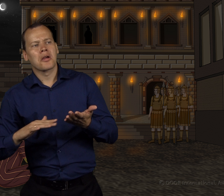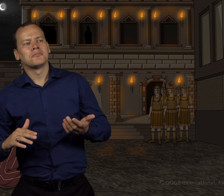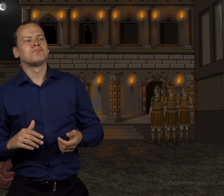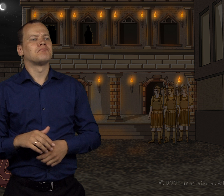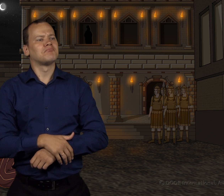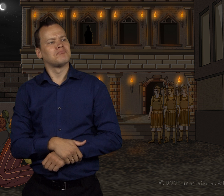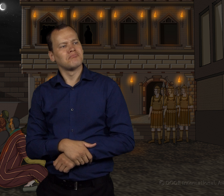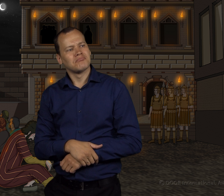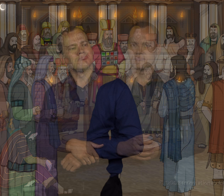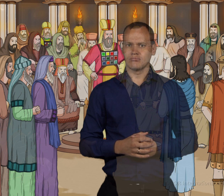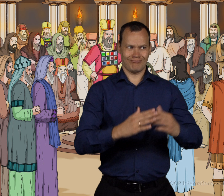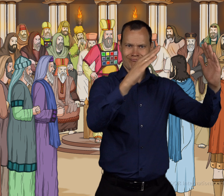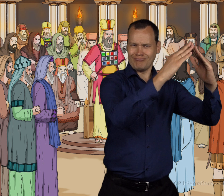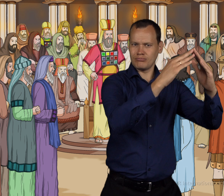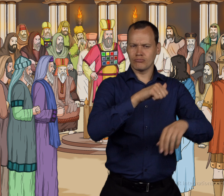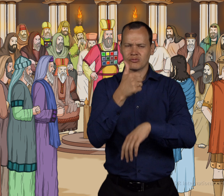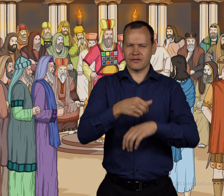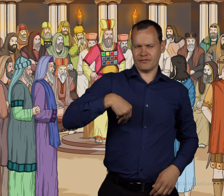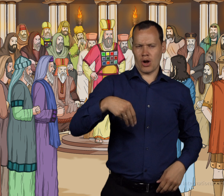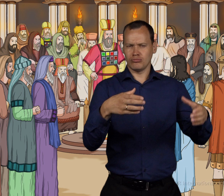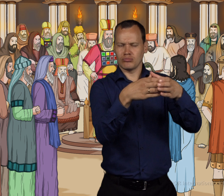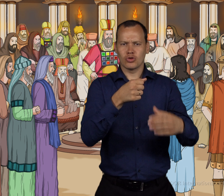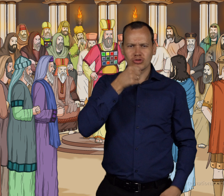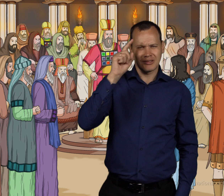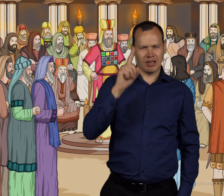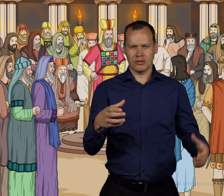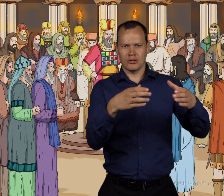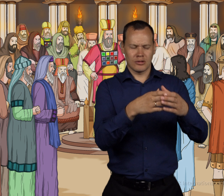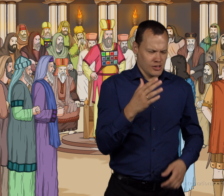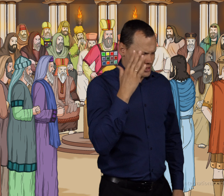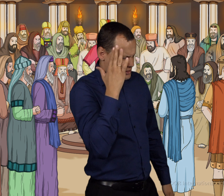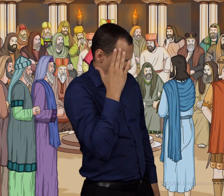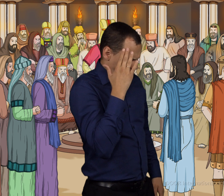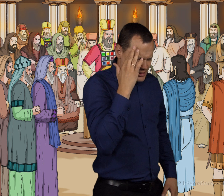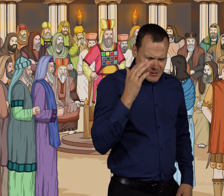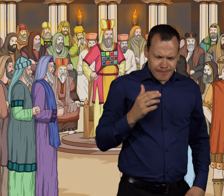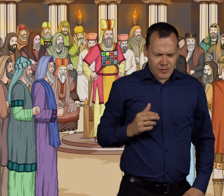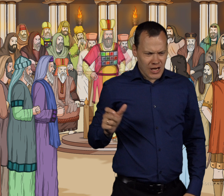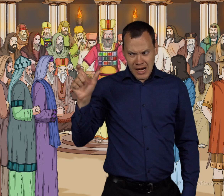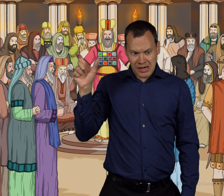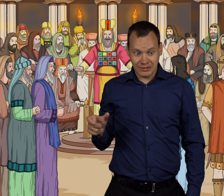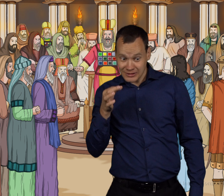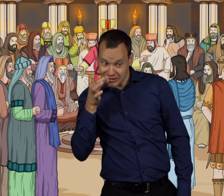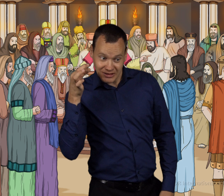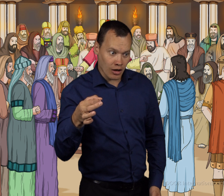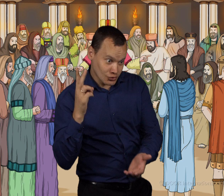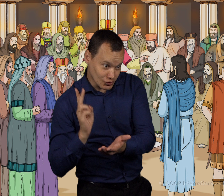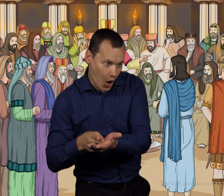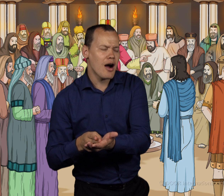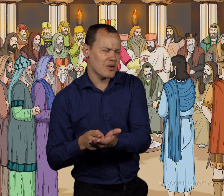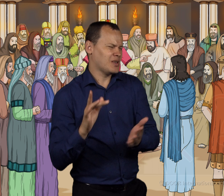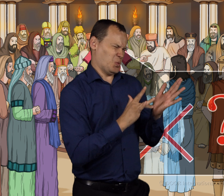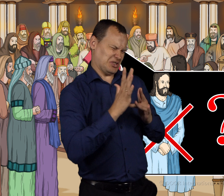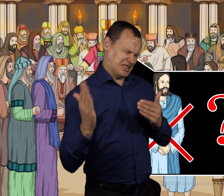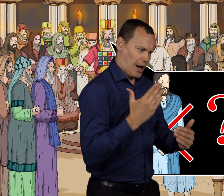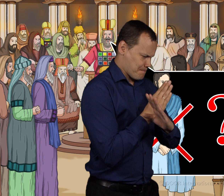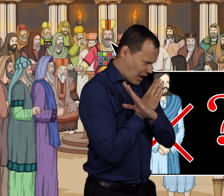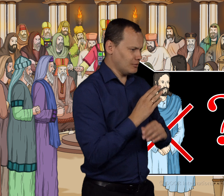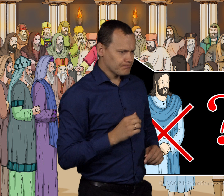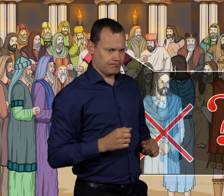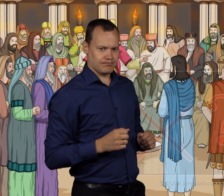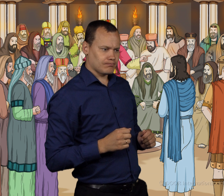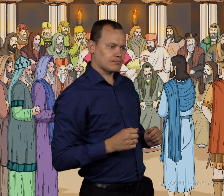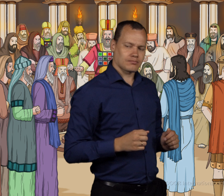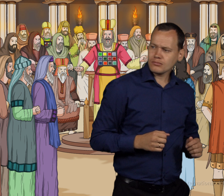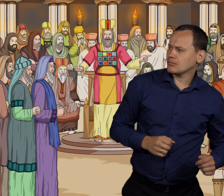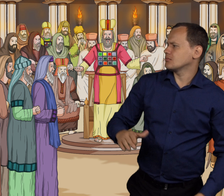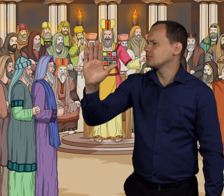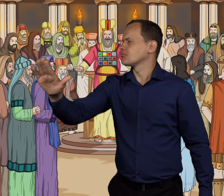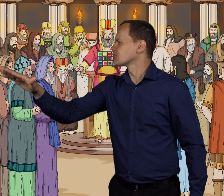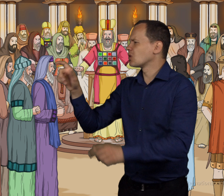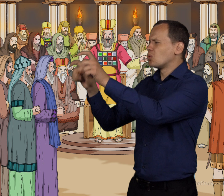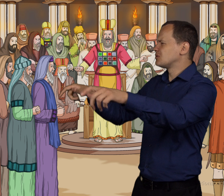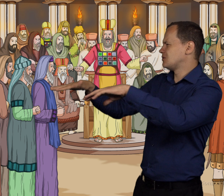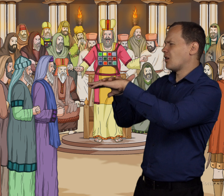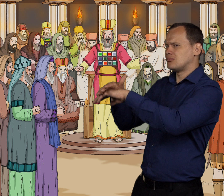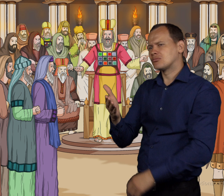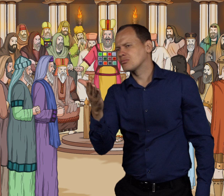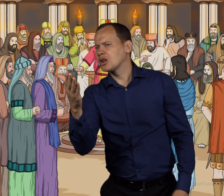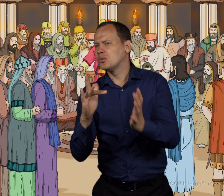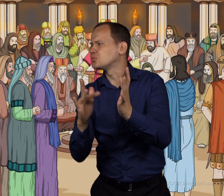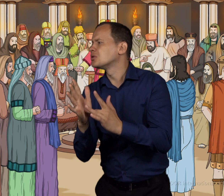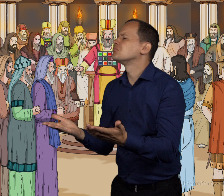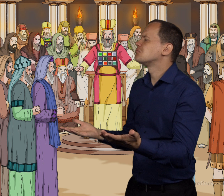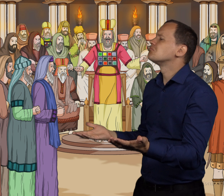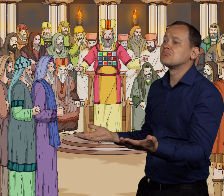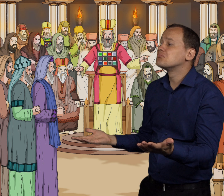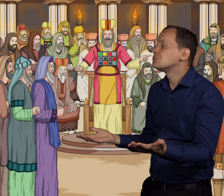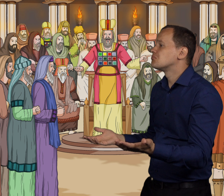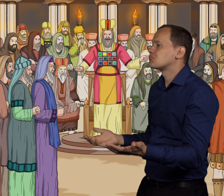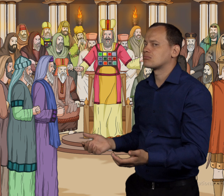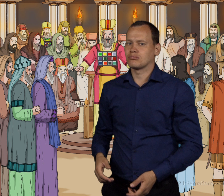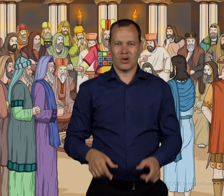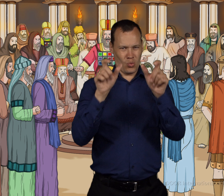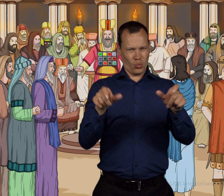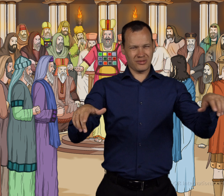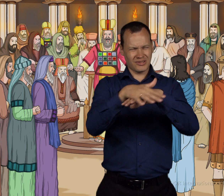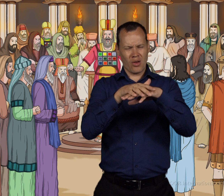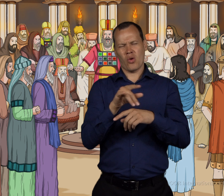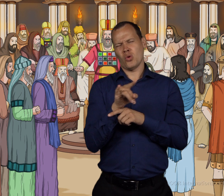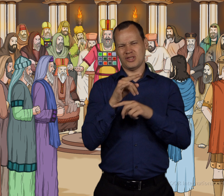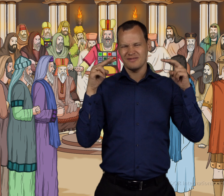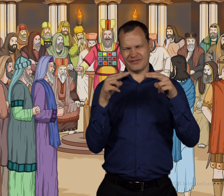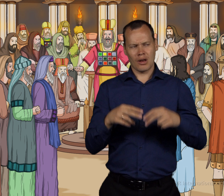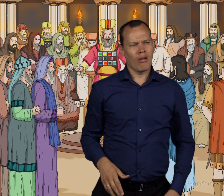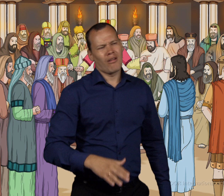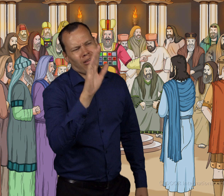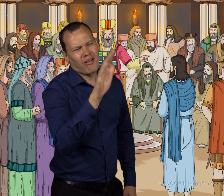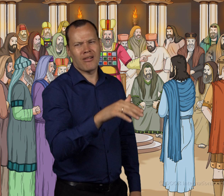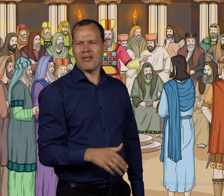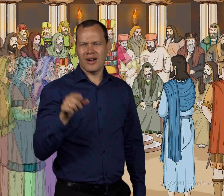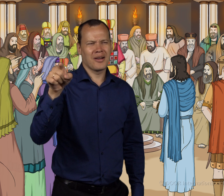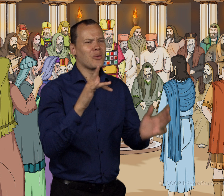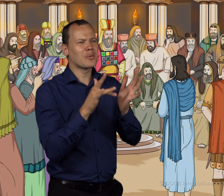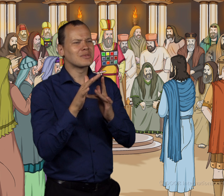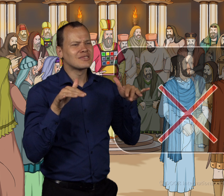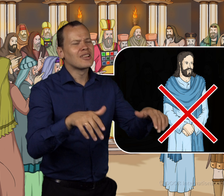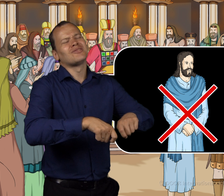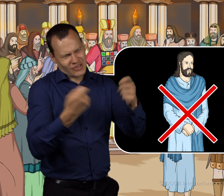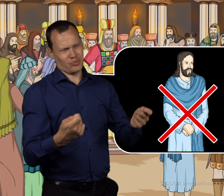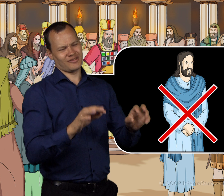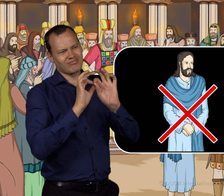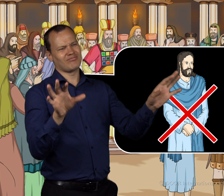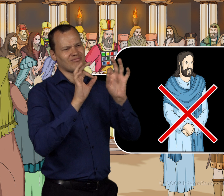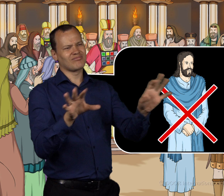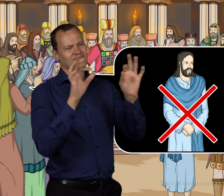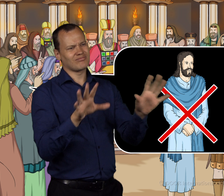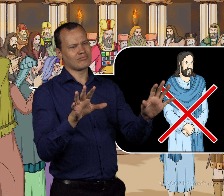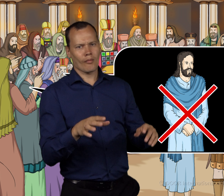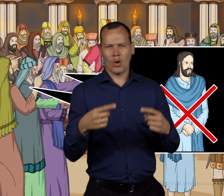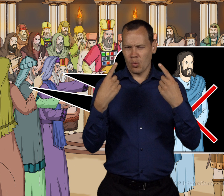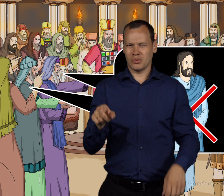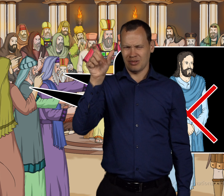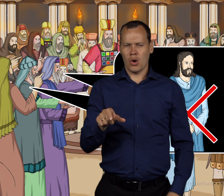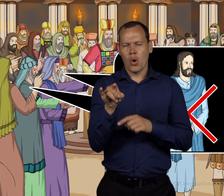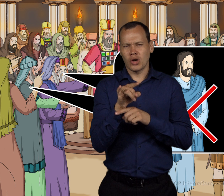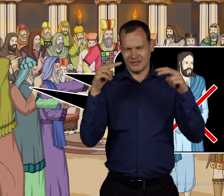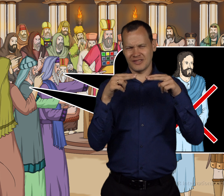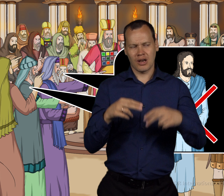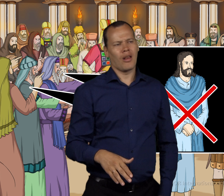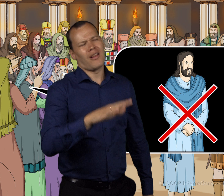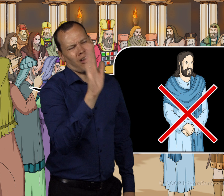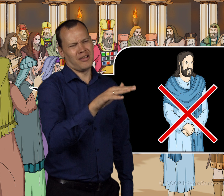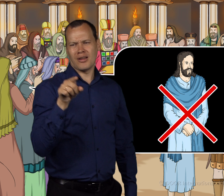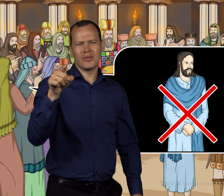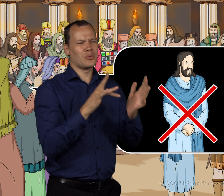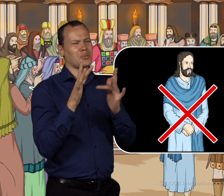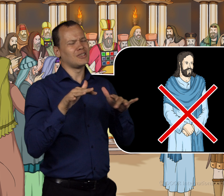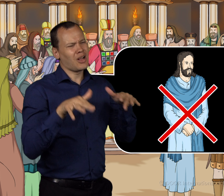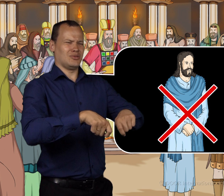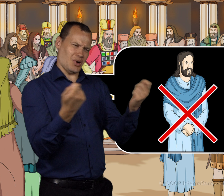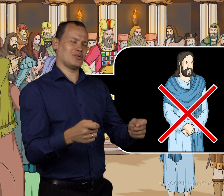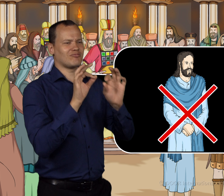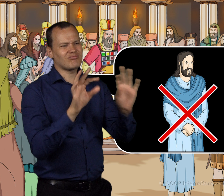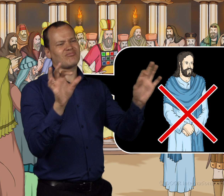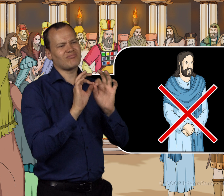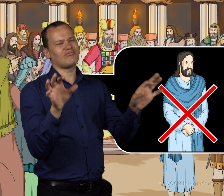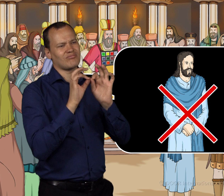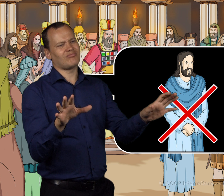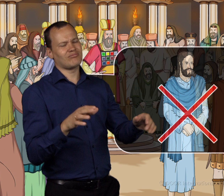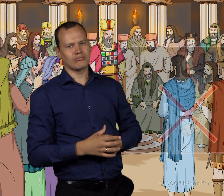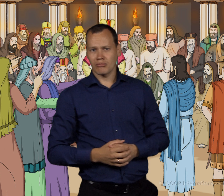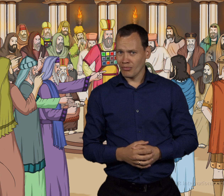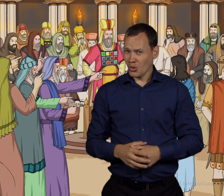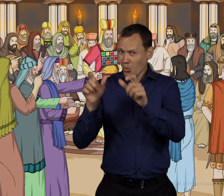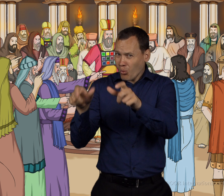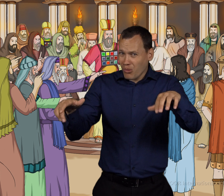Now the chief priests and the whole Sanhedrin were seeking false testimony against Jesus in order to put Him to death.